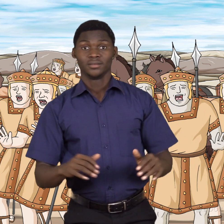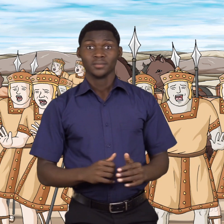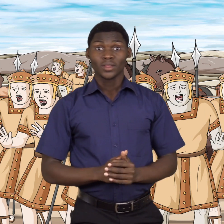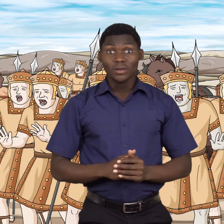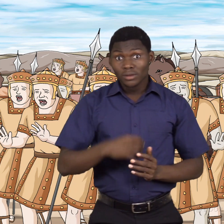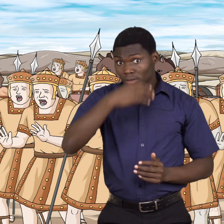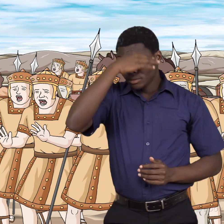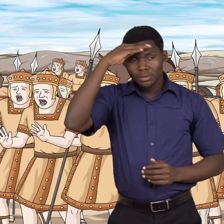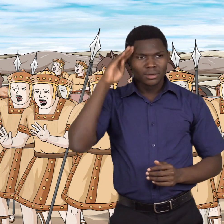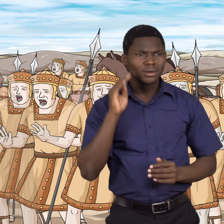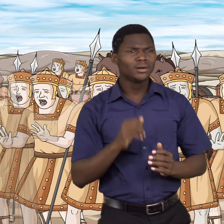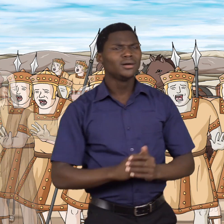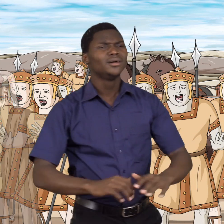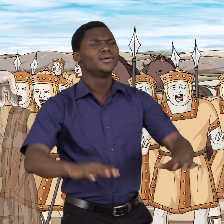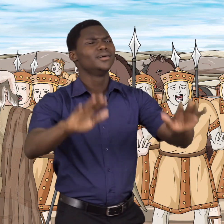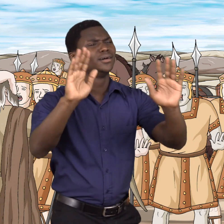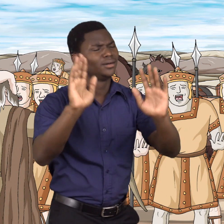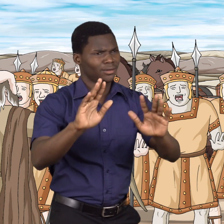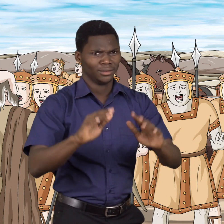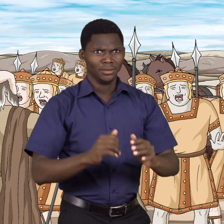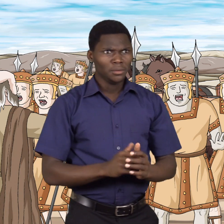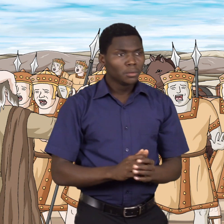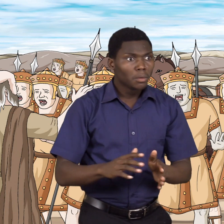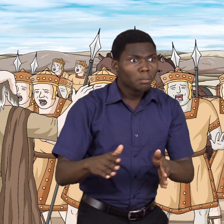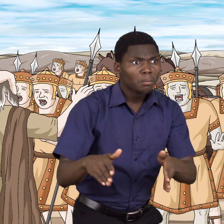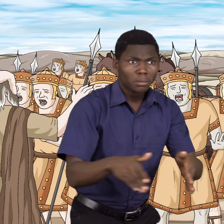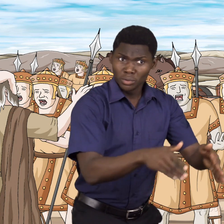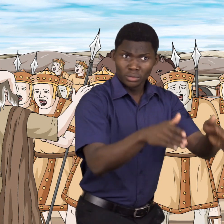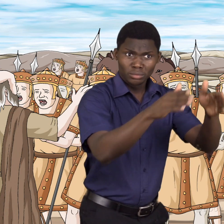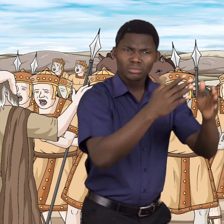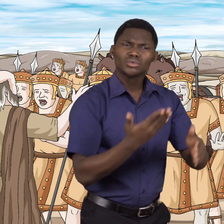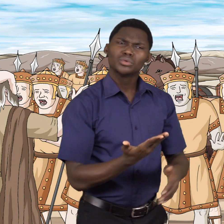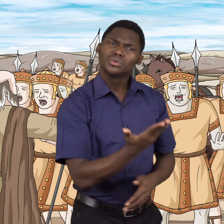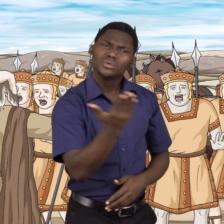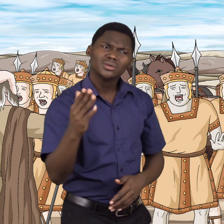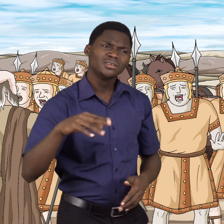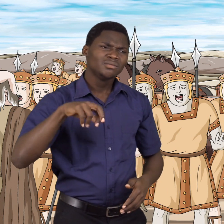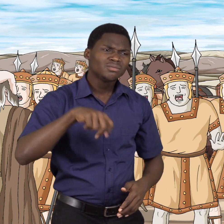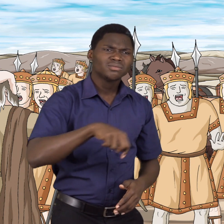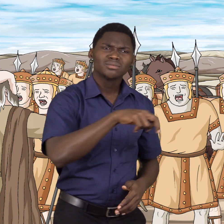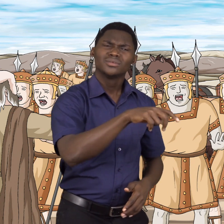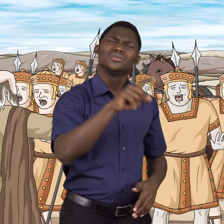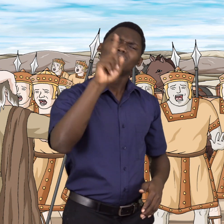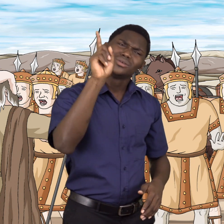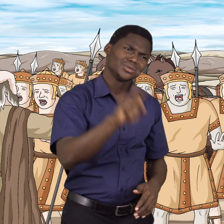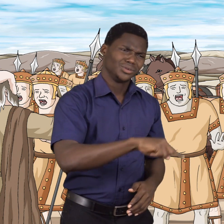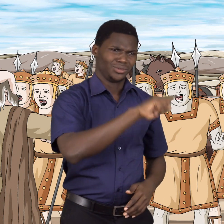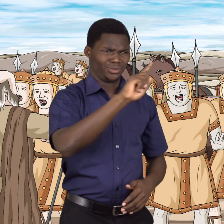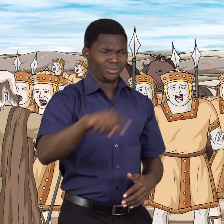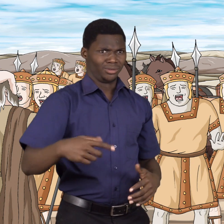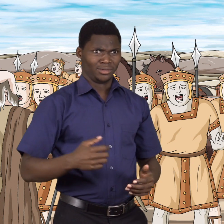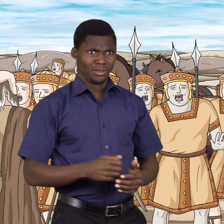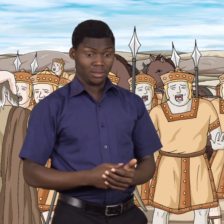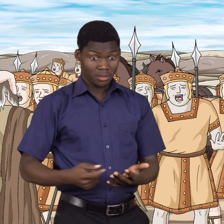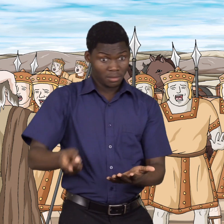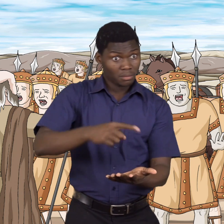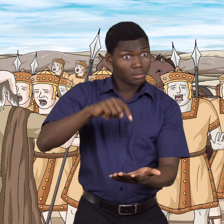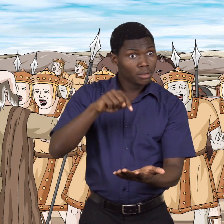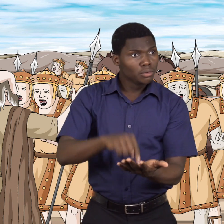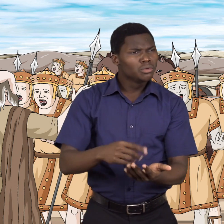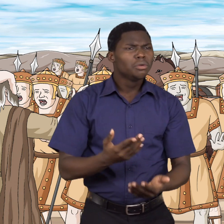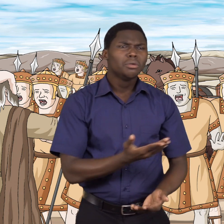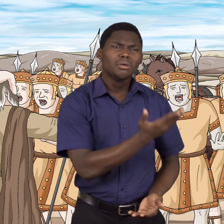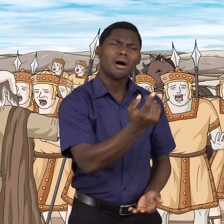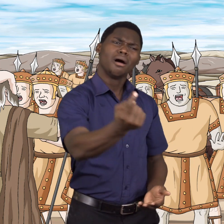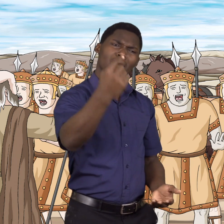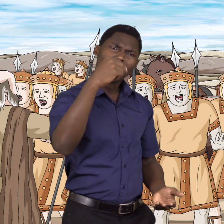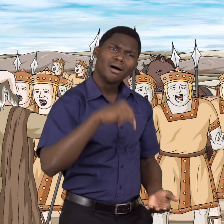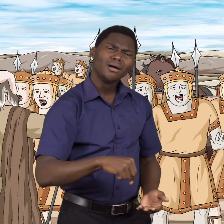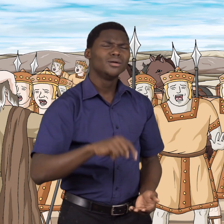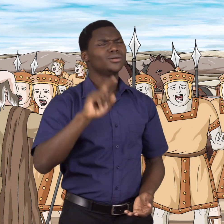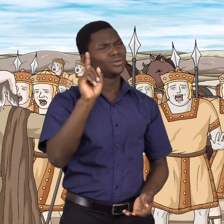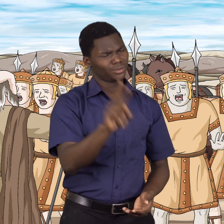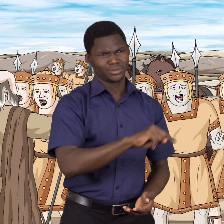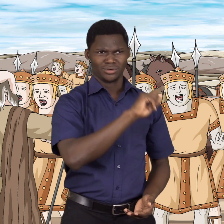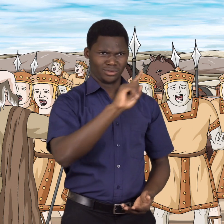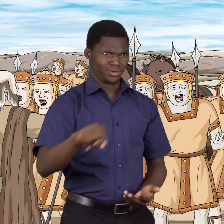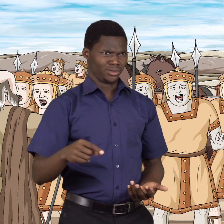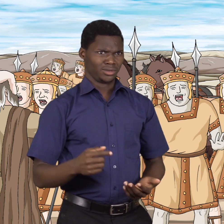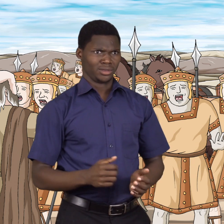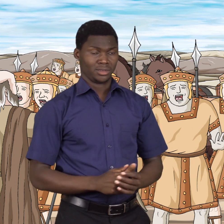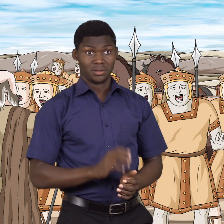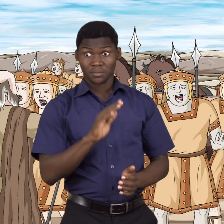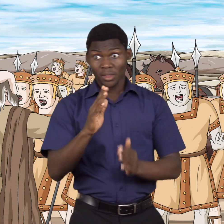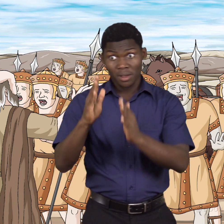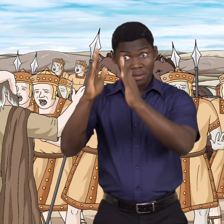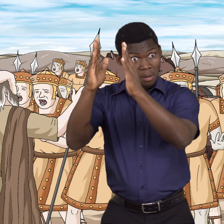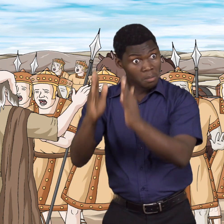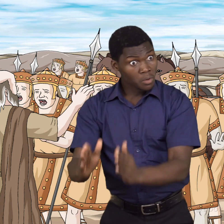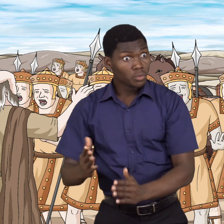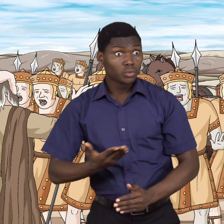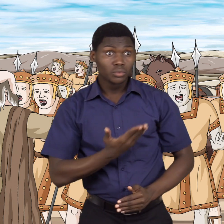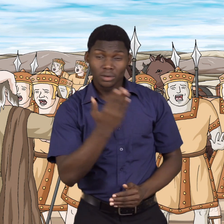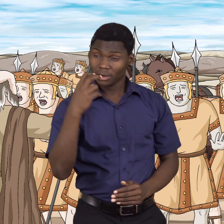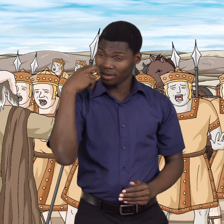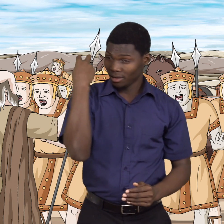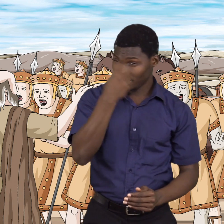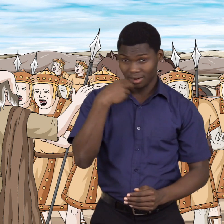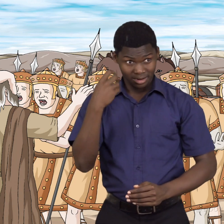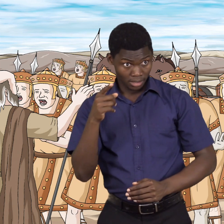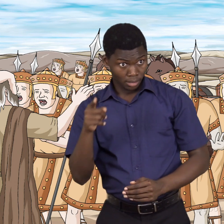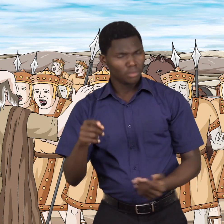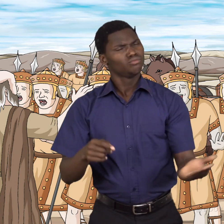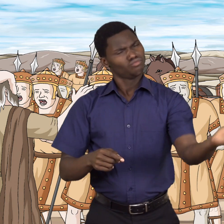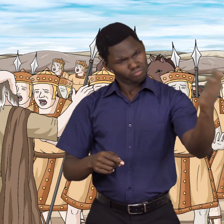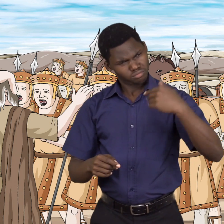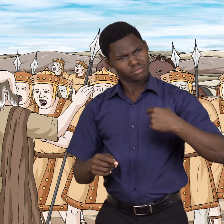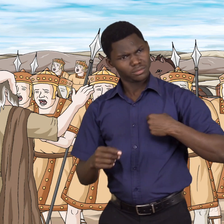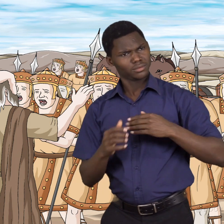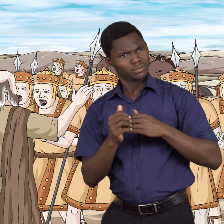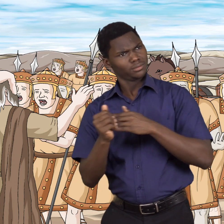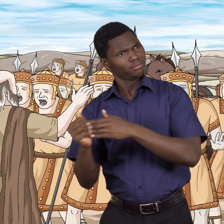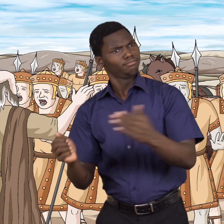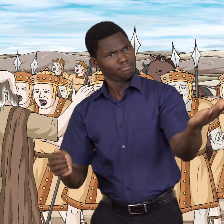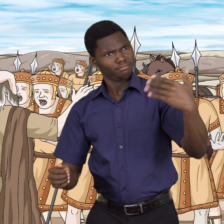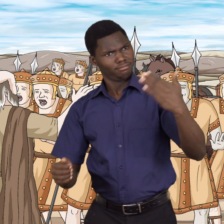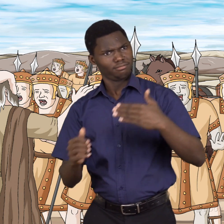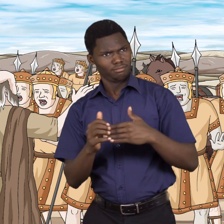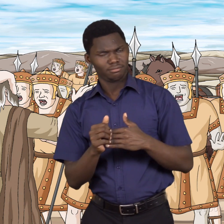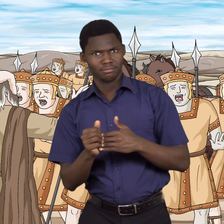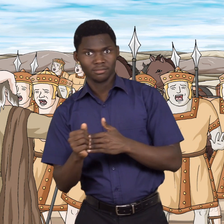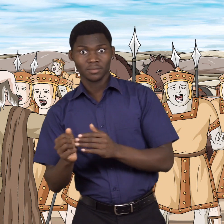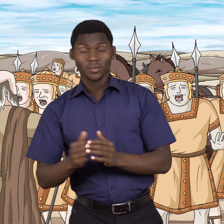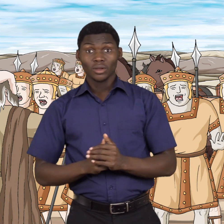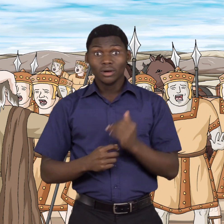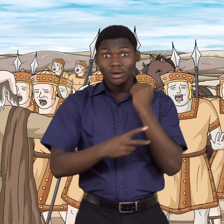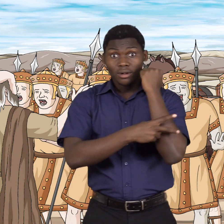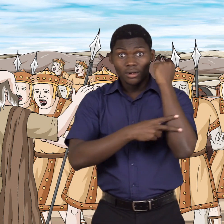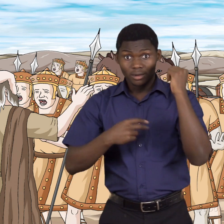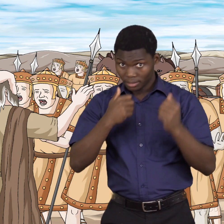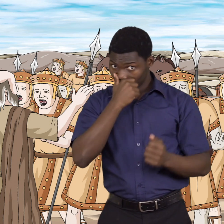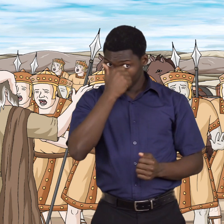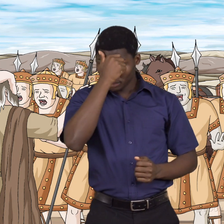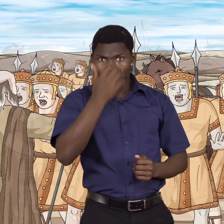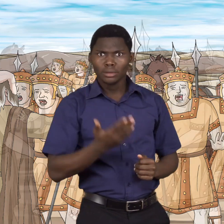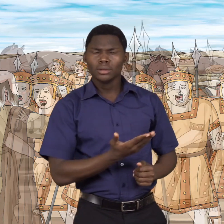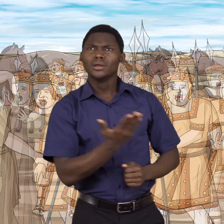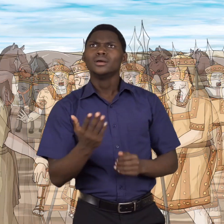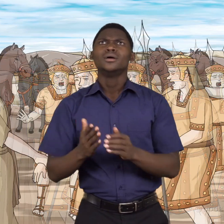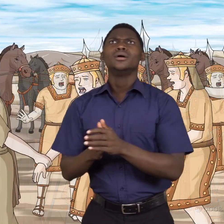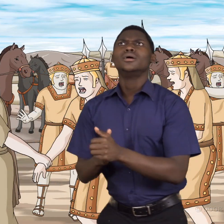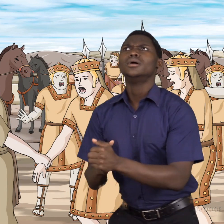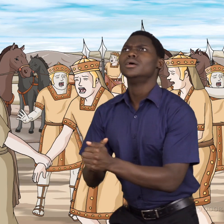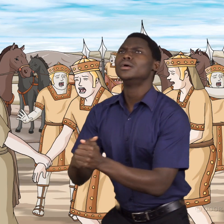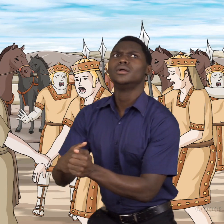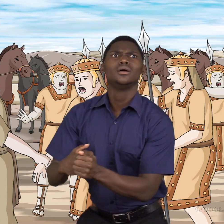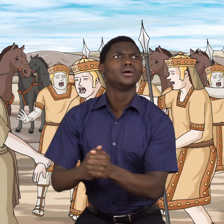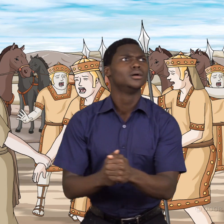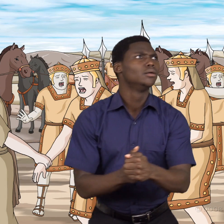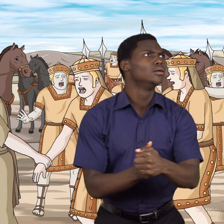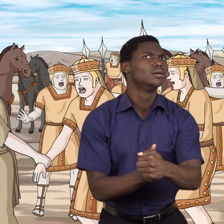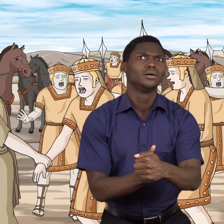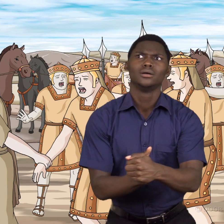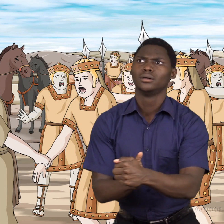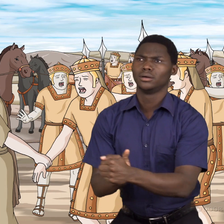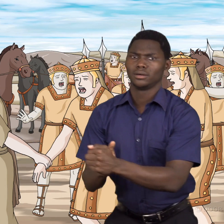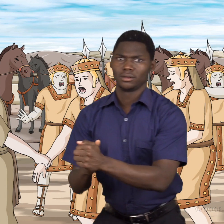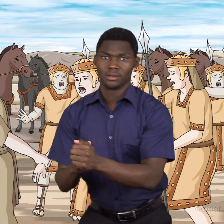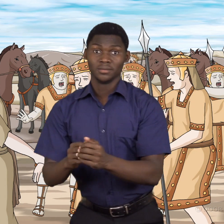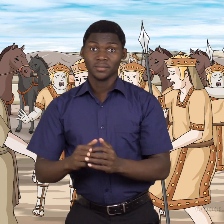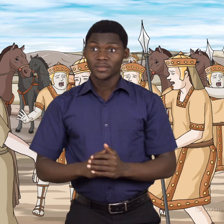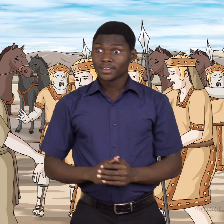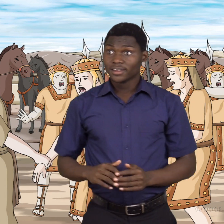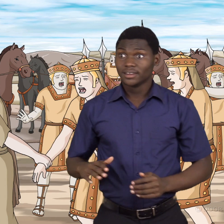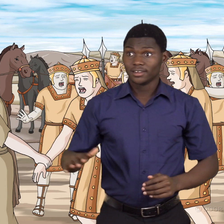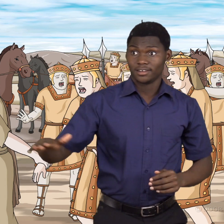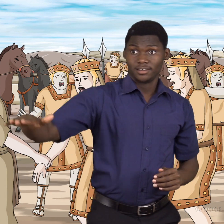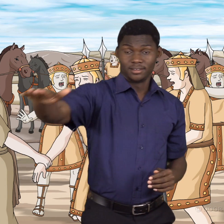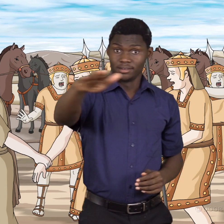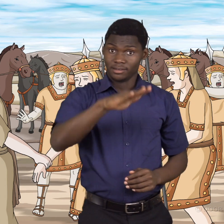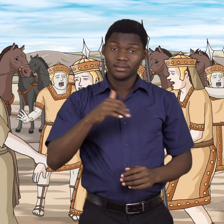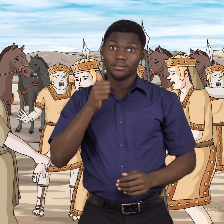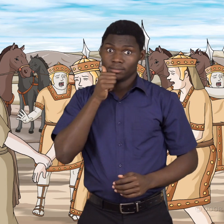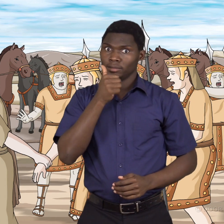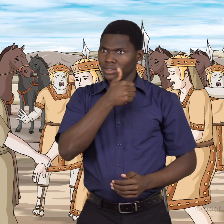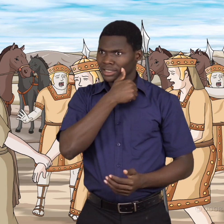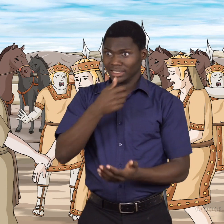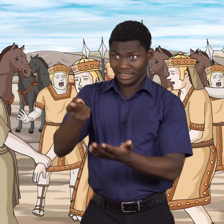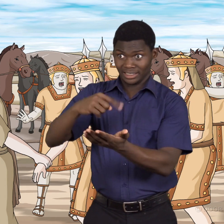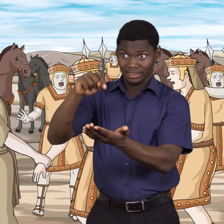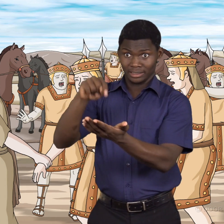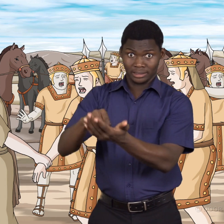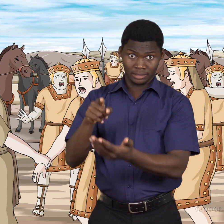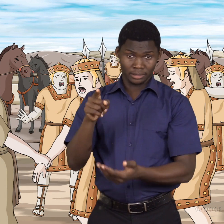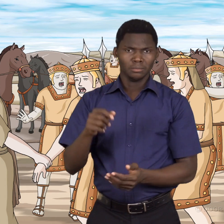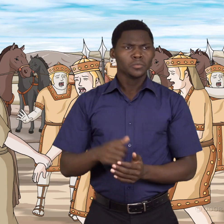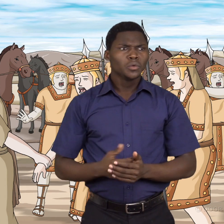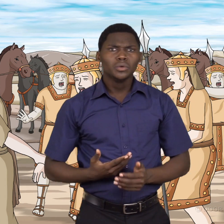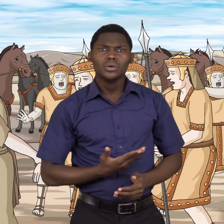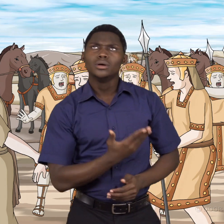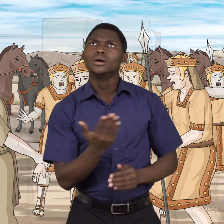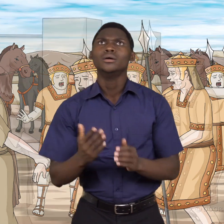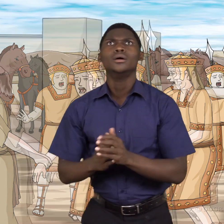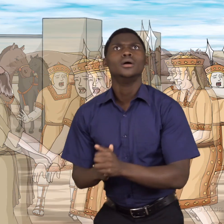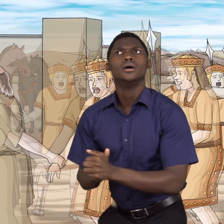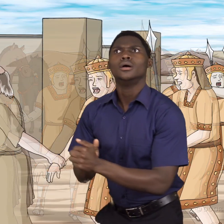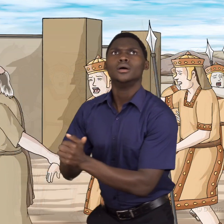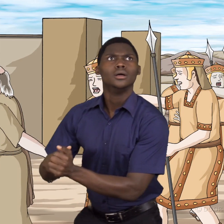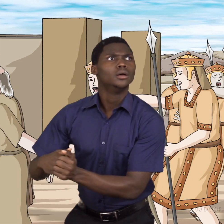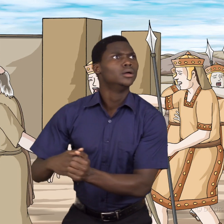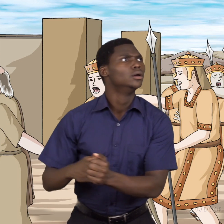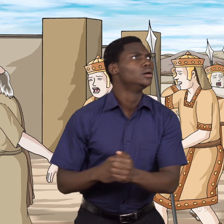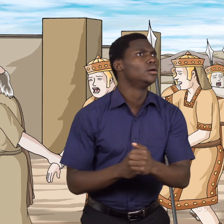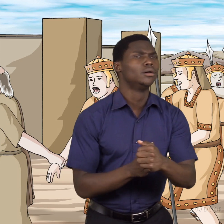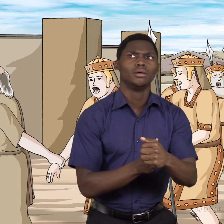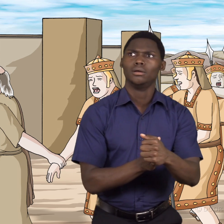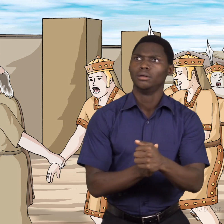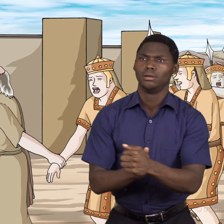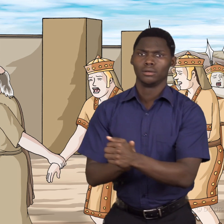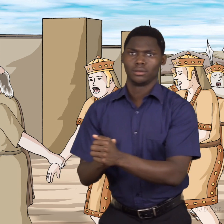And Elisha told them, “This is not the way, and this is not the city. Follow me, and I will take you to the man you are seeking.”